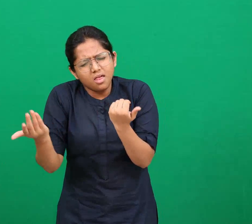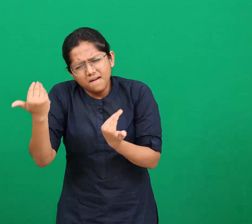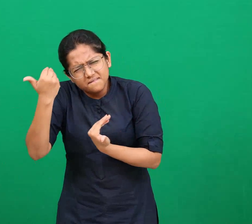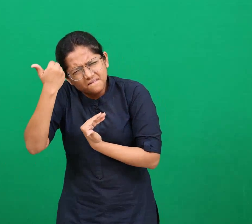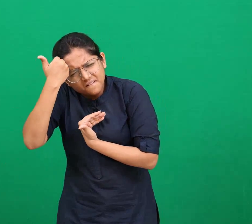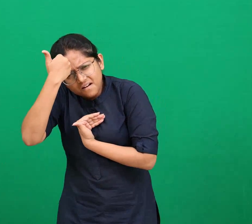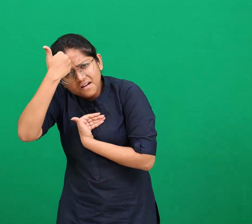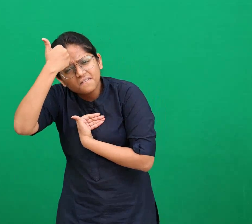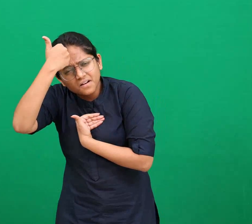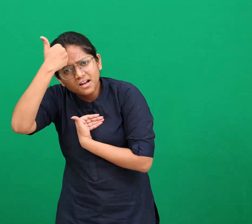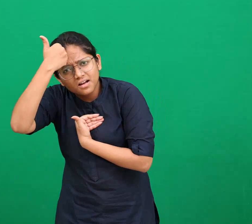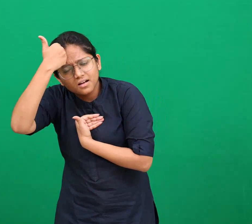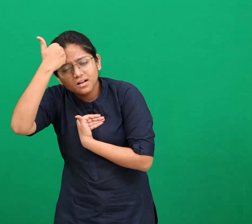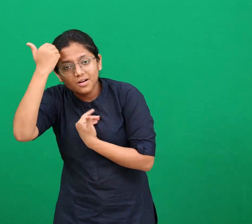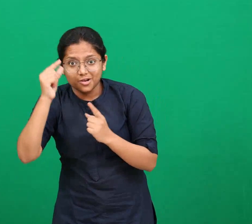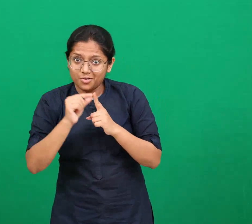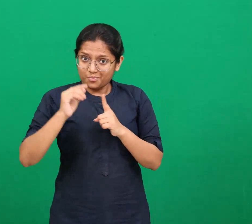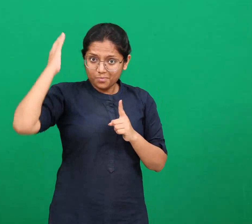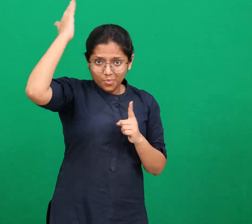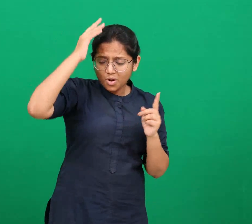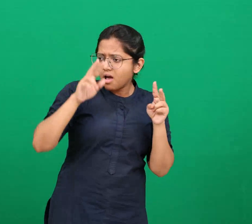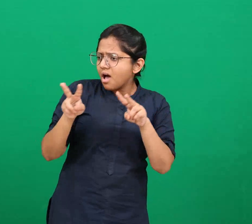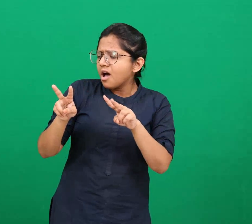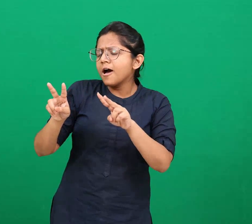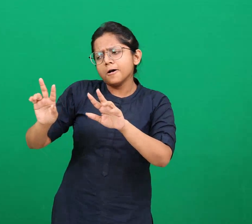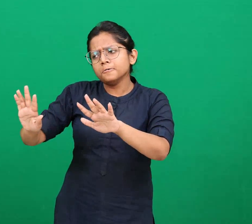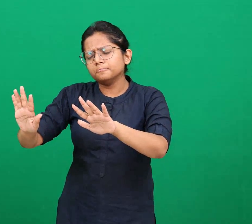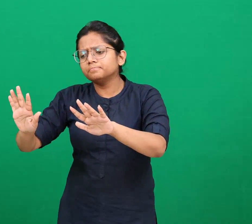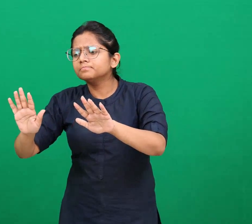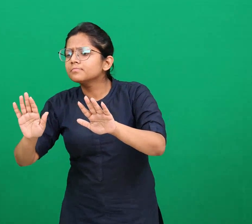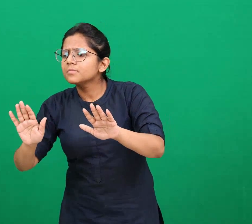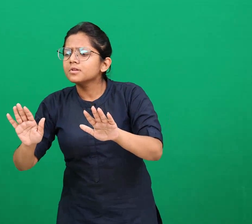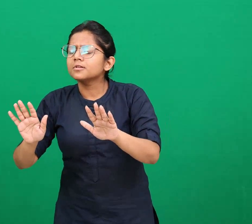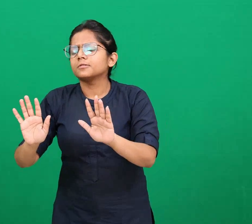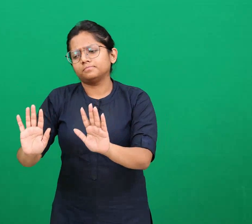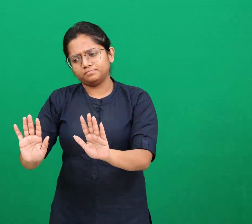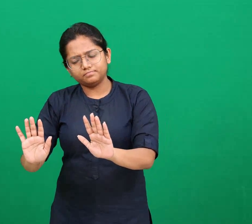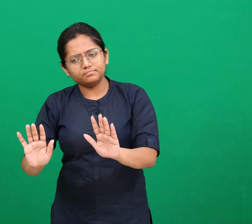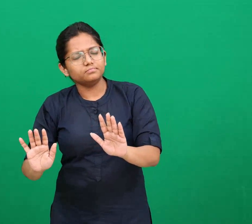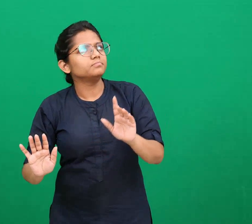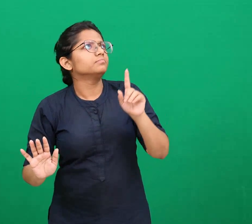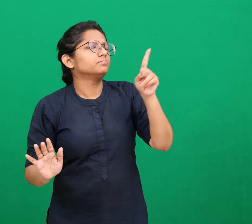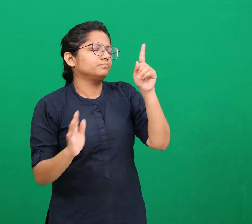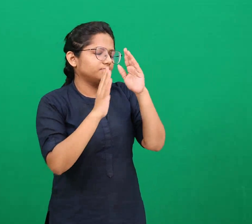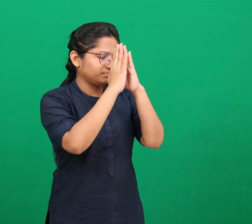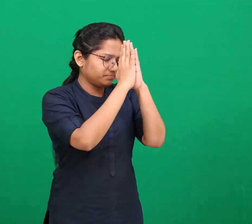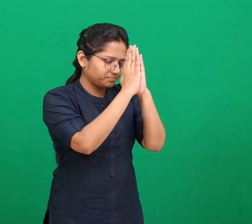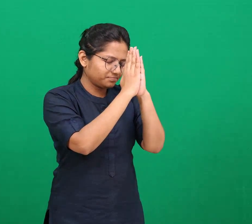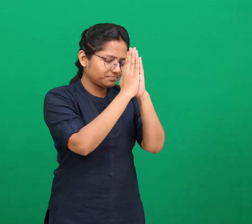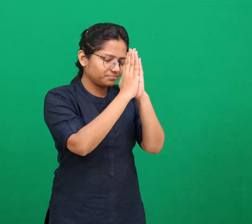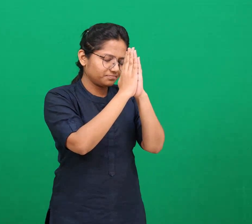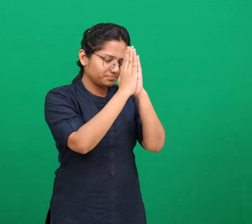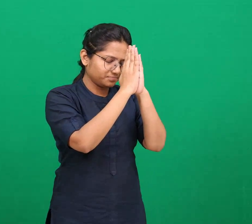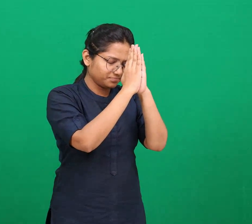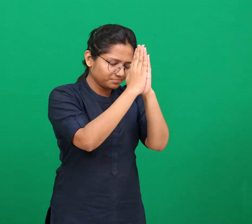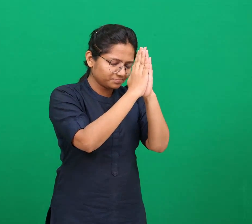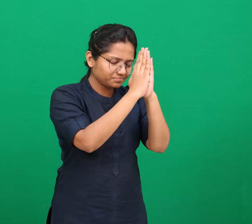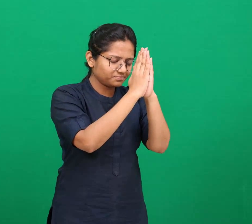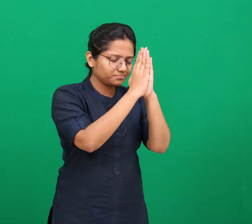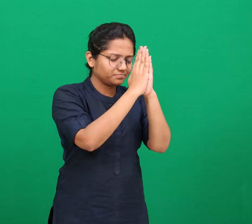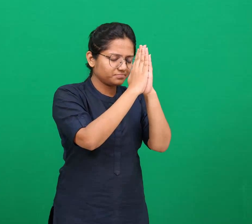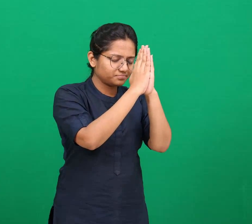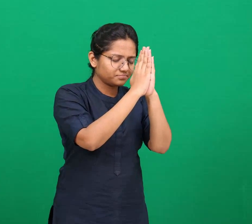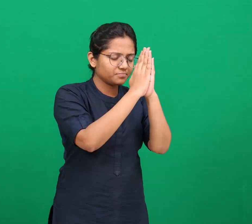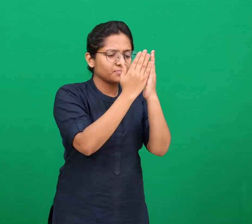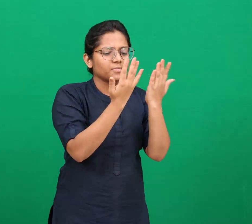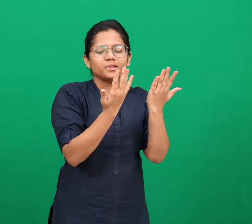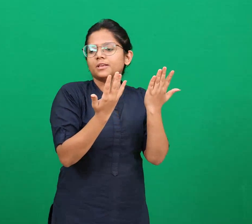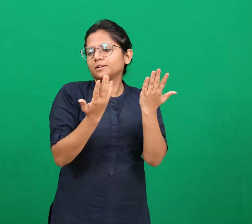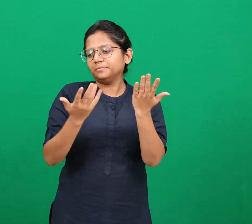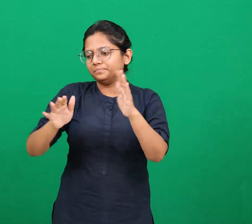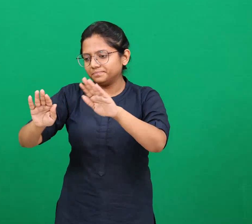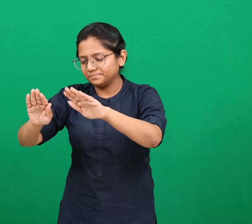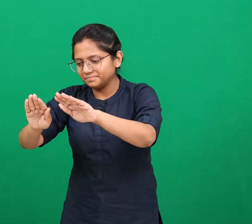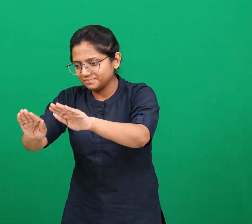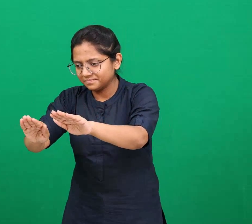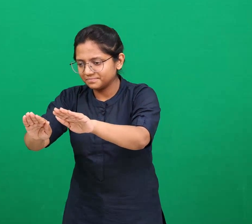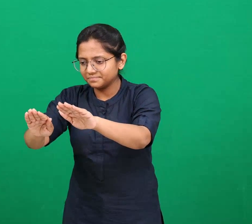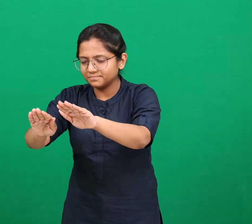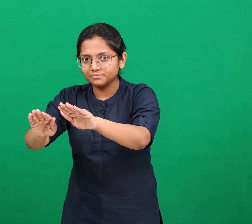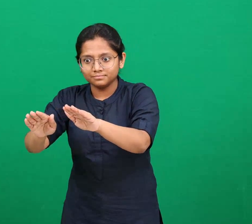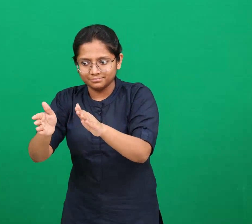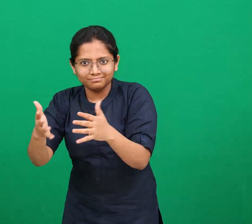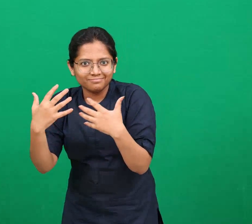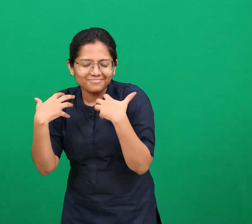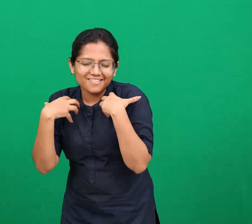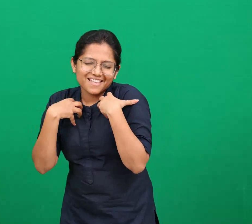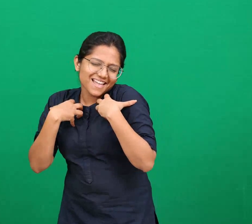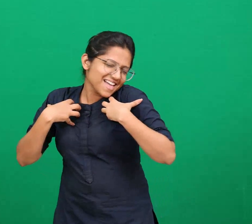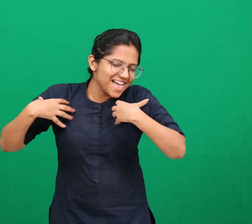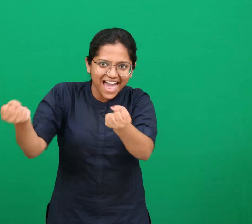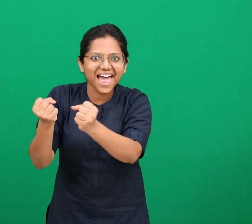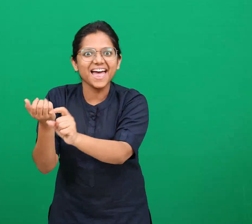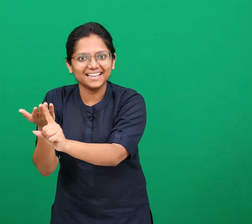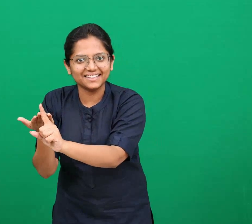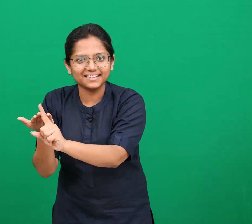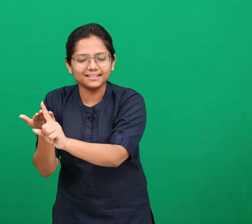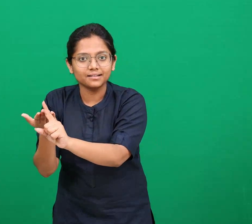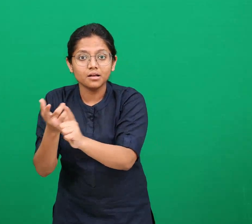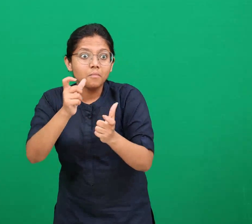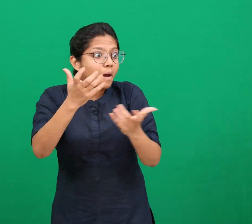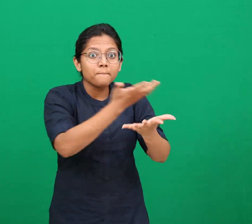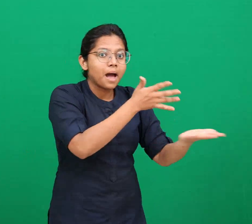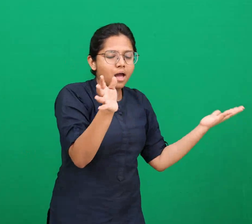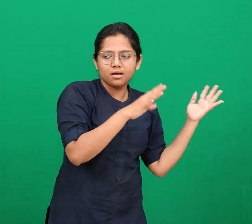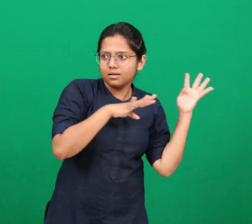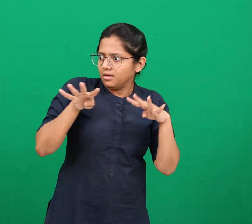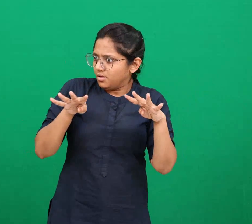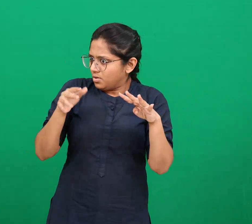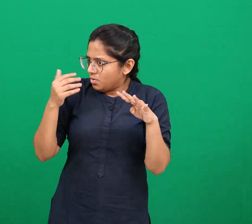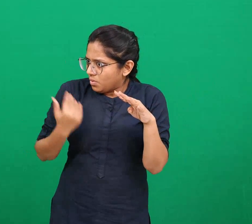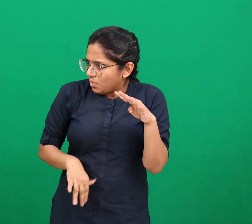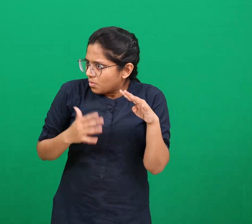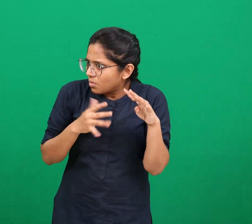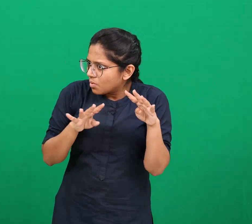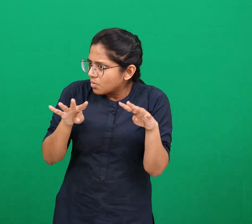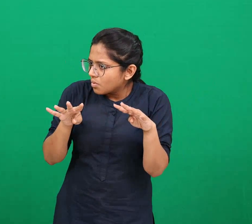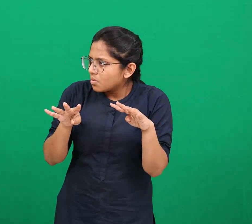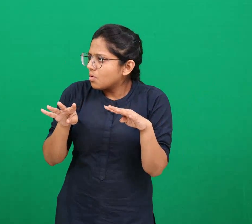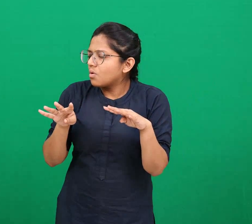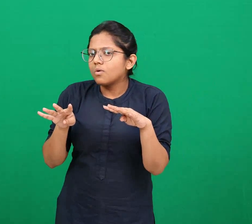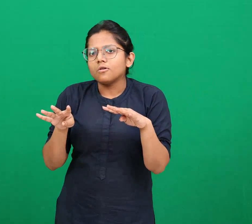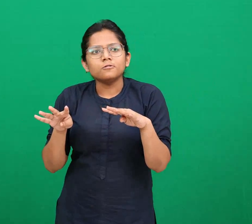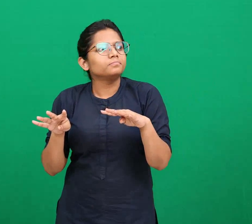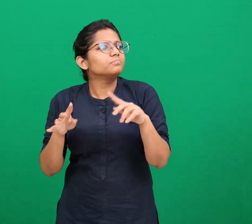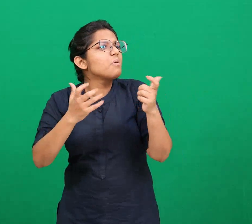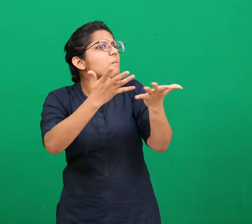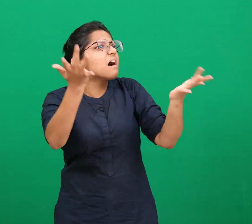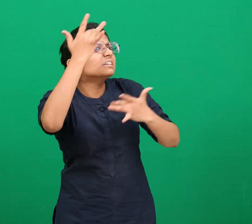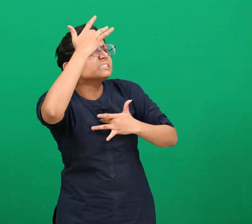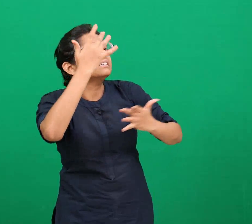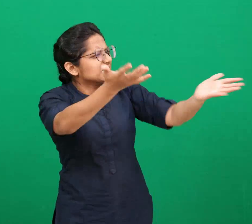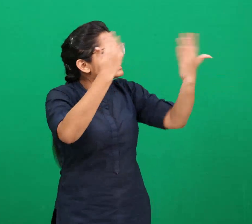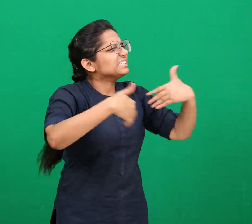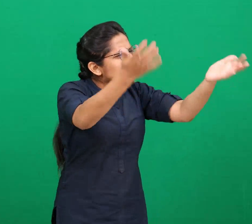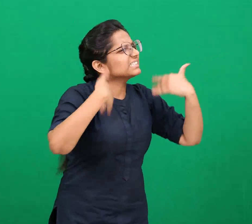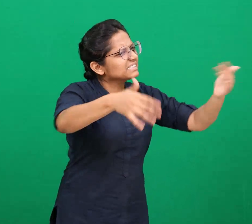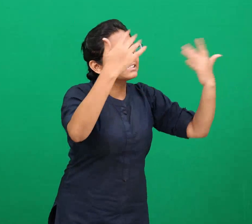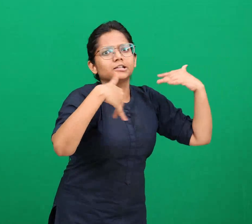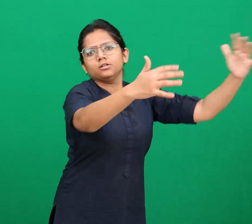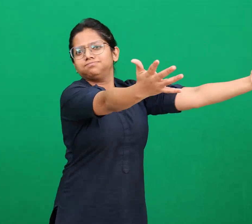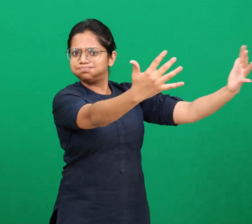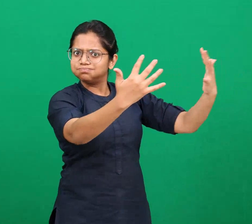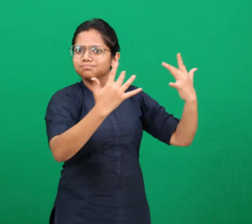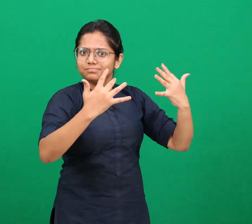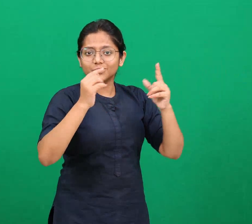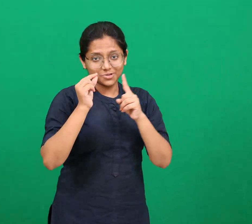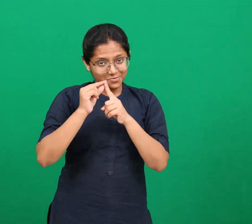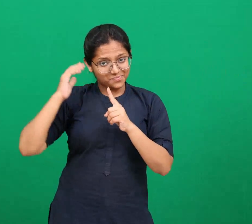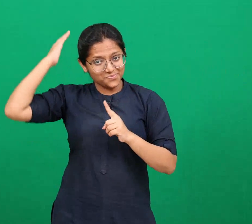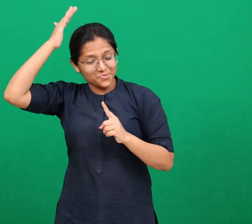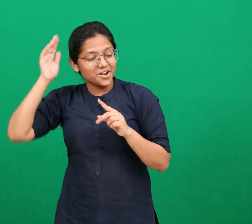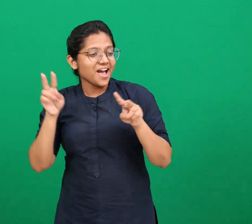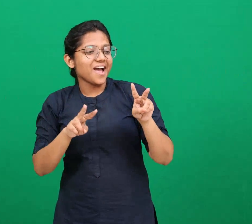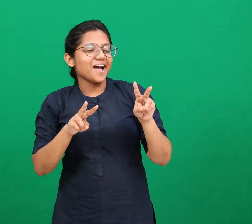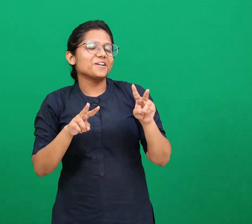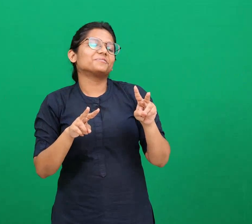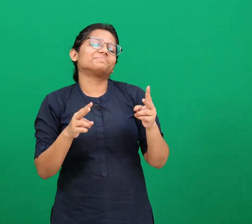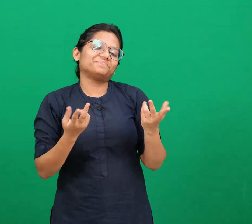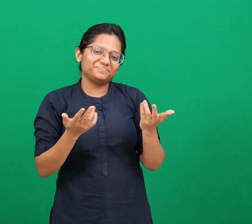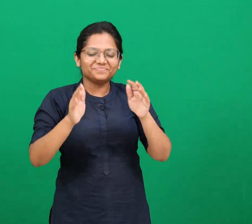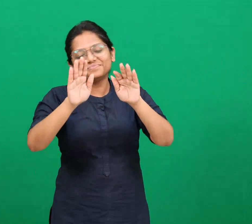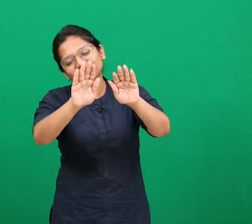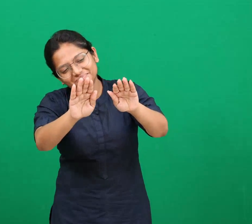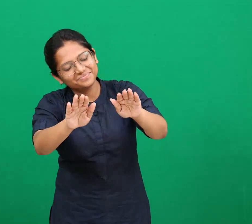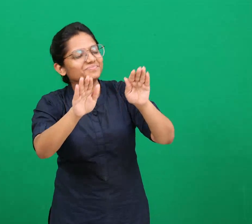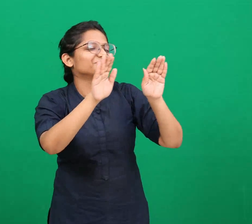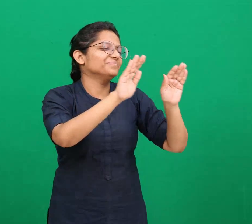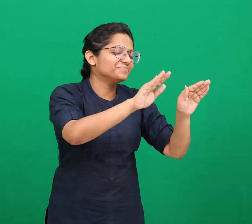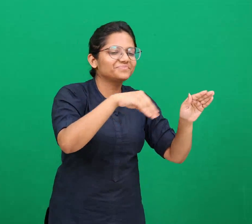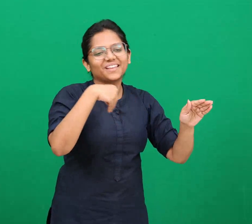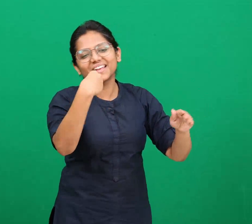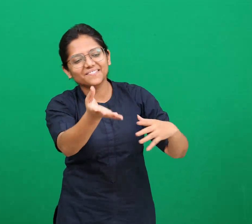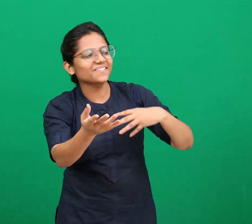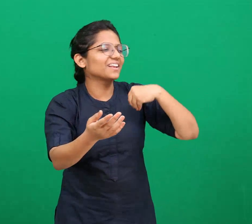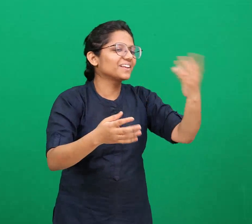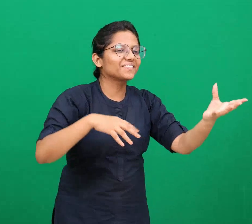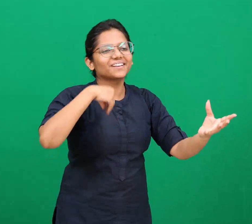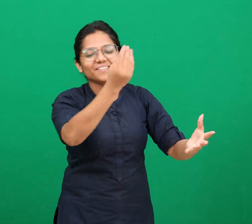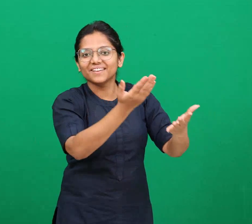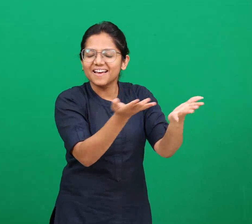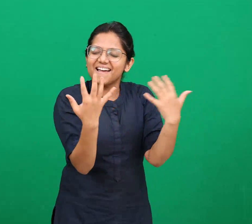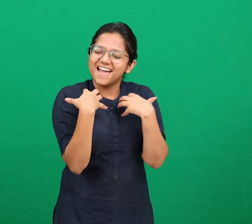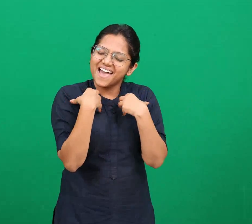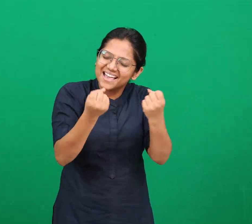Paul went in to see him, and after praying and placing his hands on him, he healed the man.